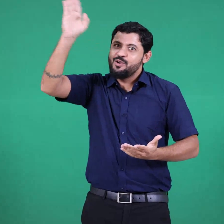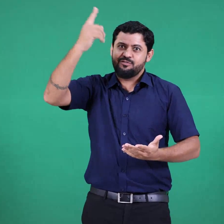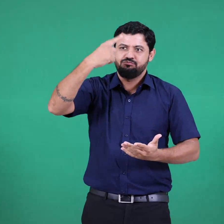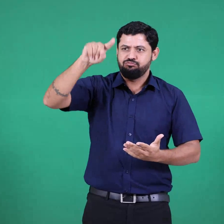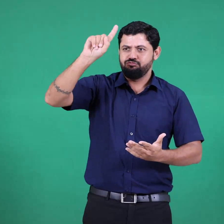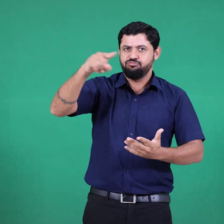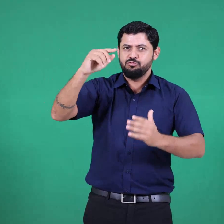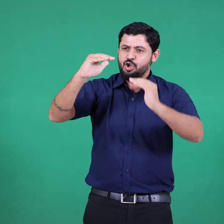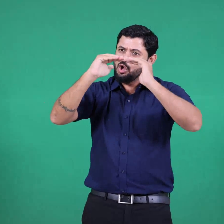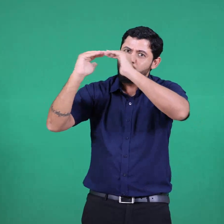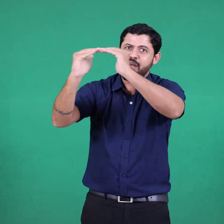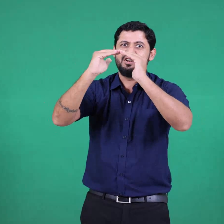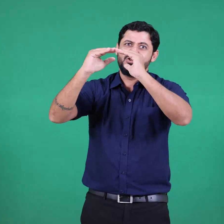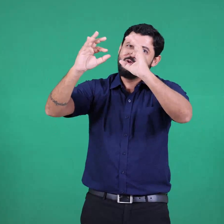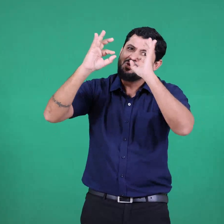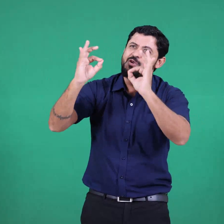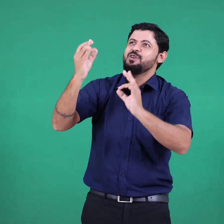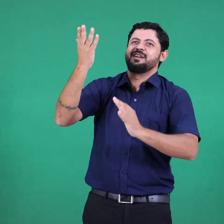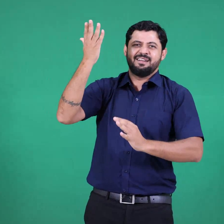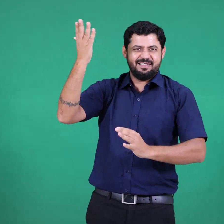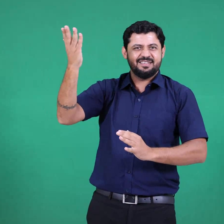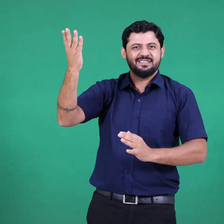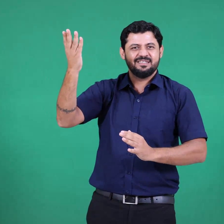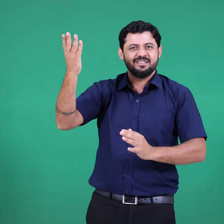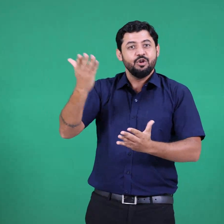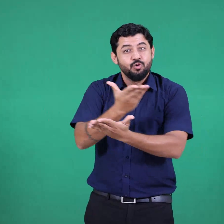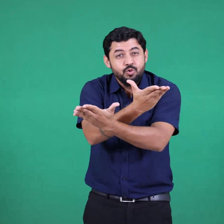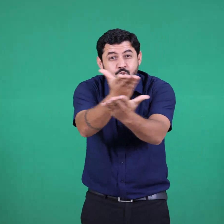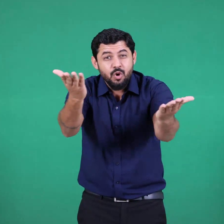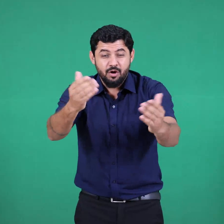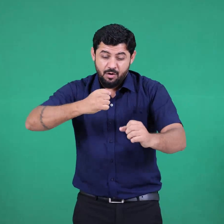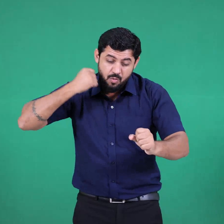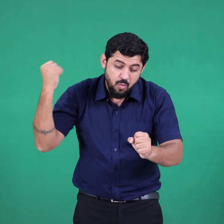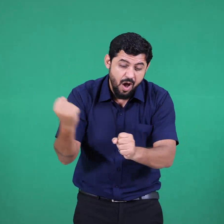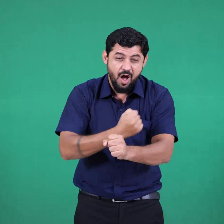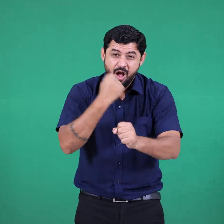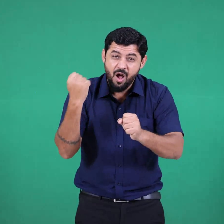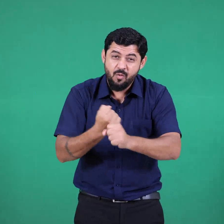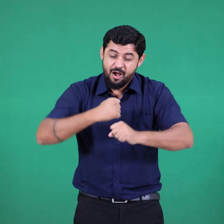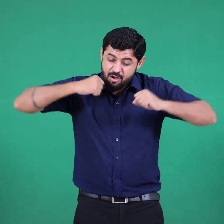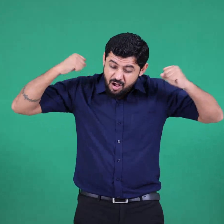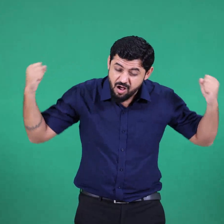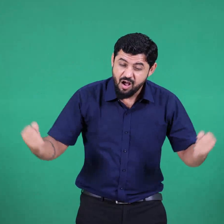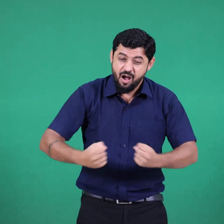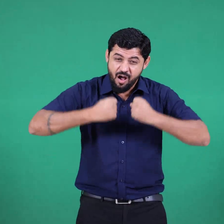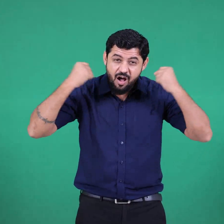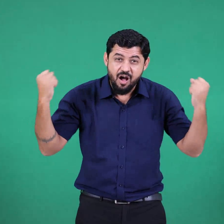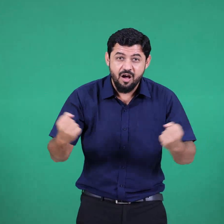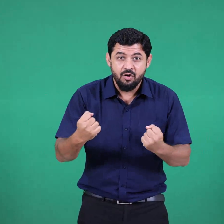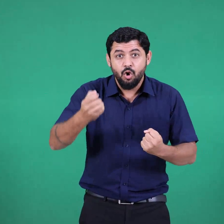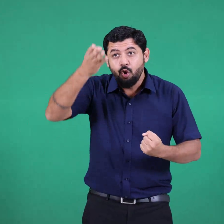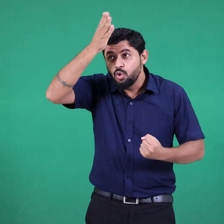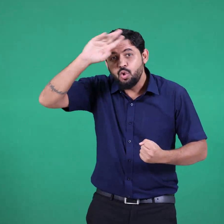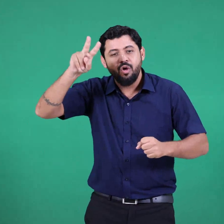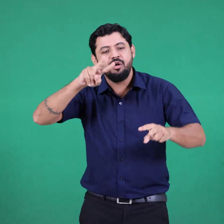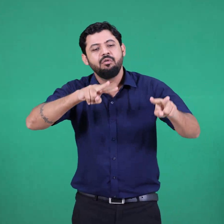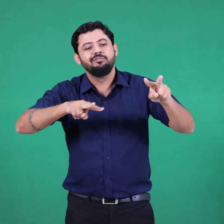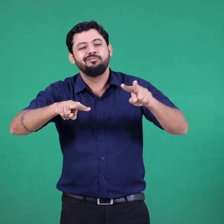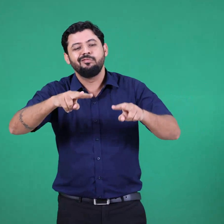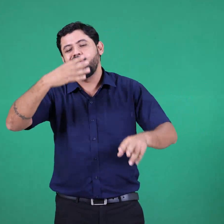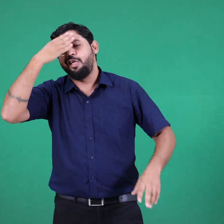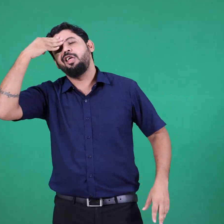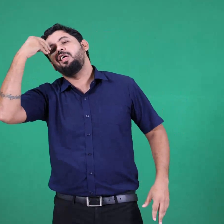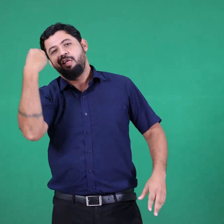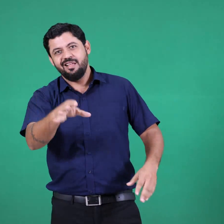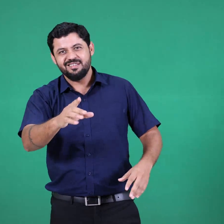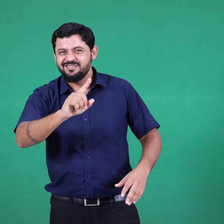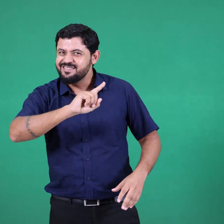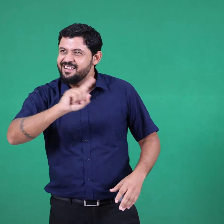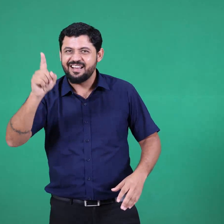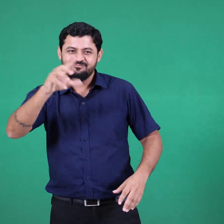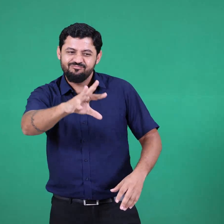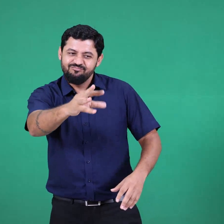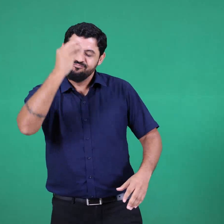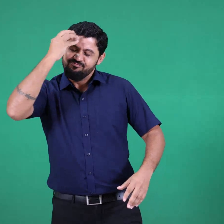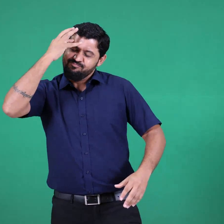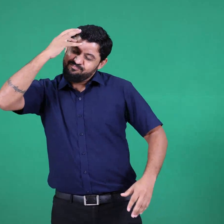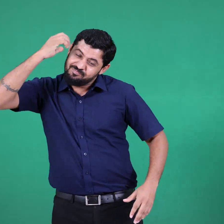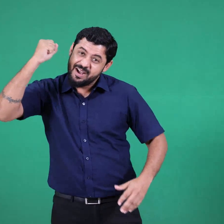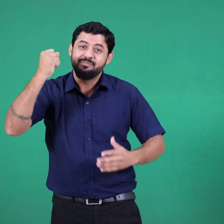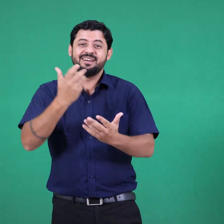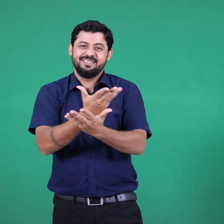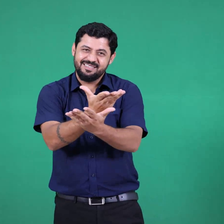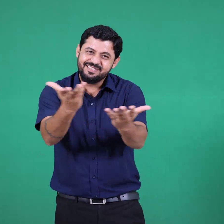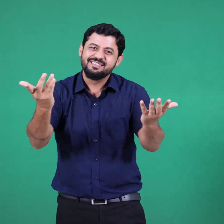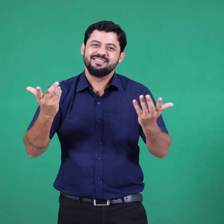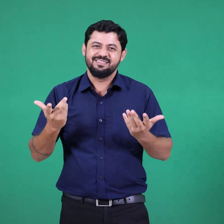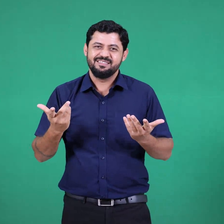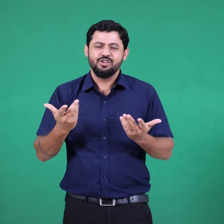For God is not unjust.